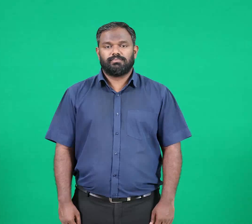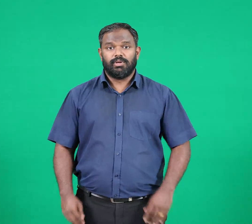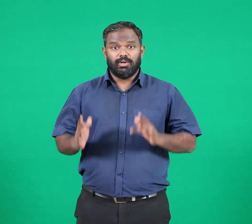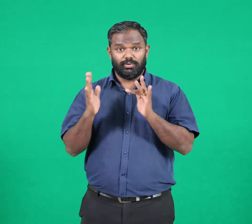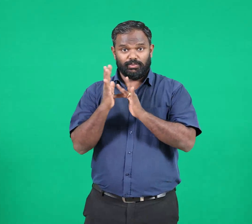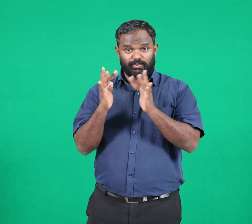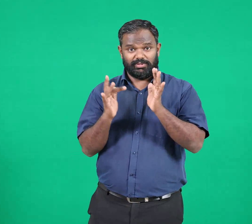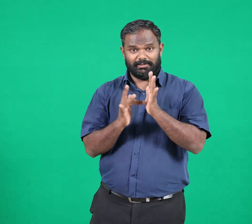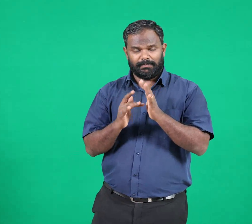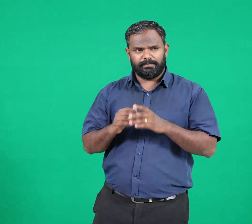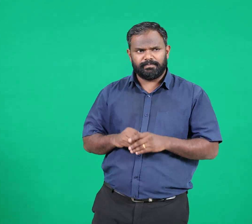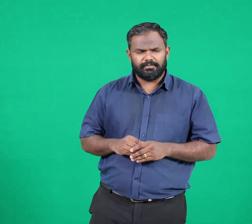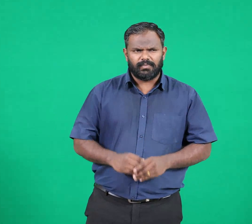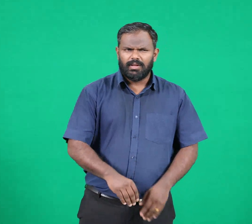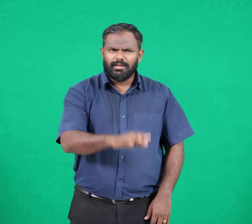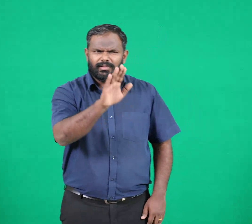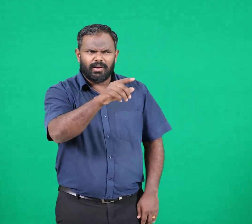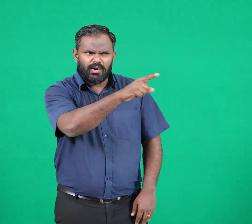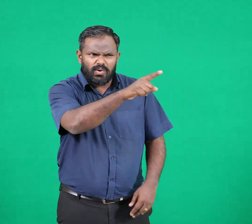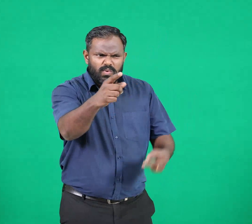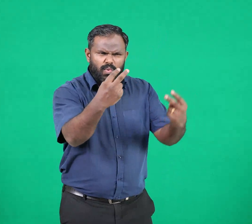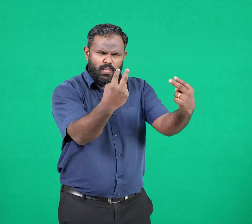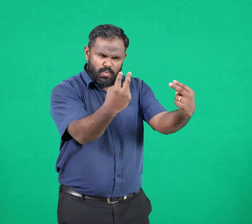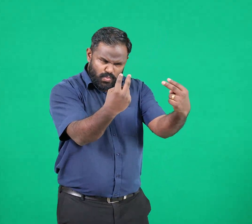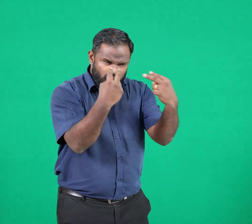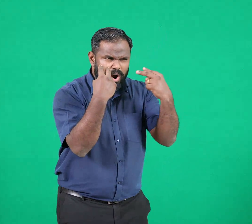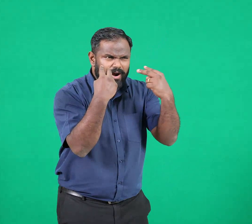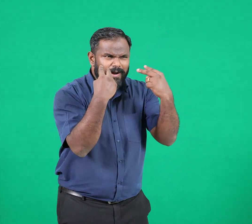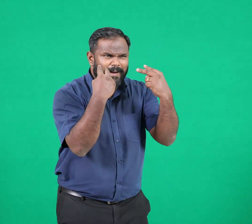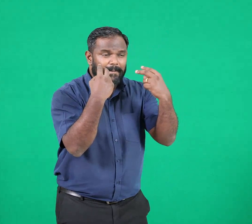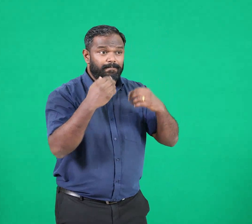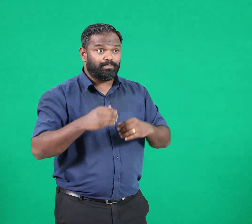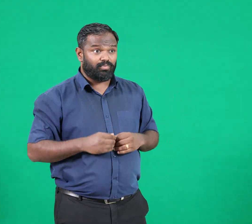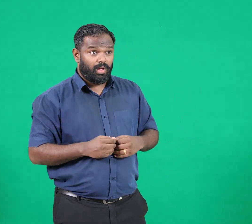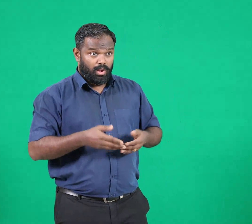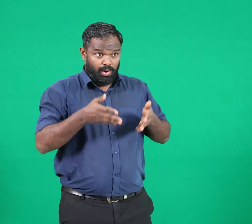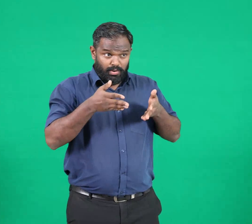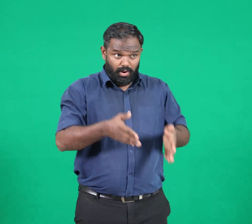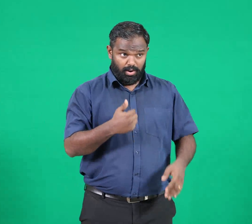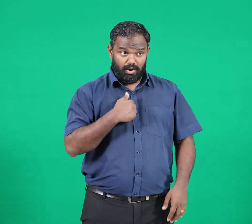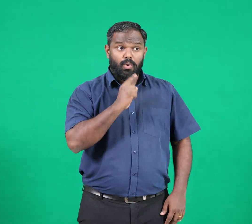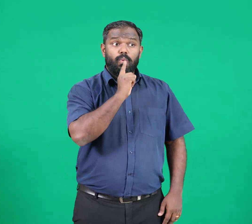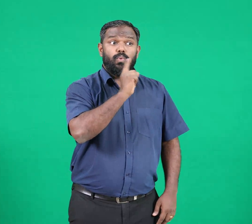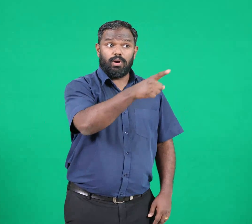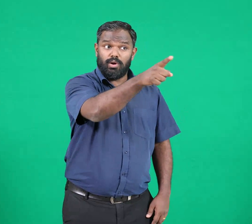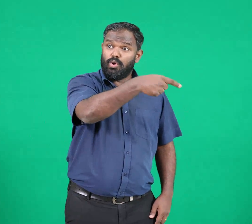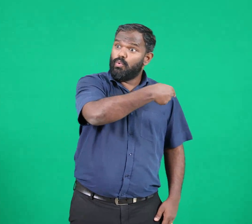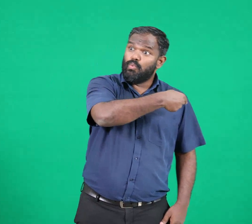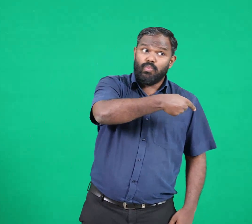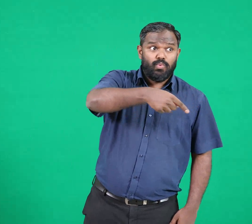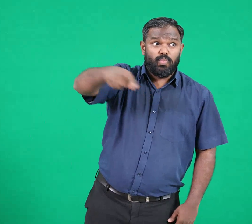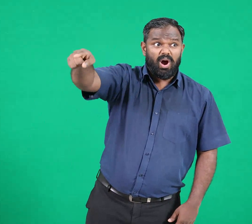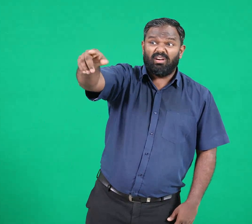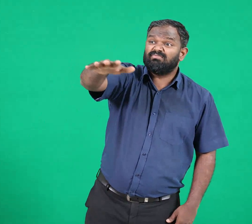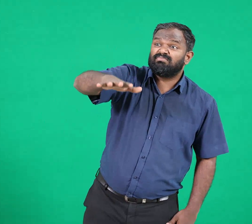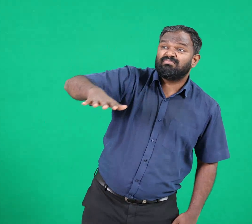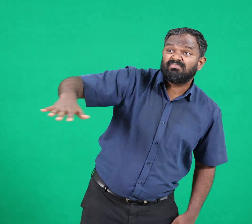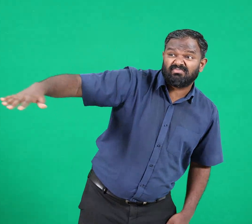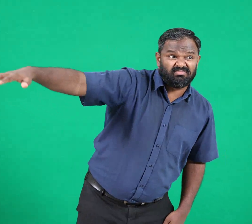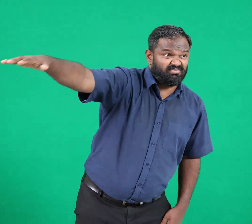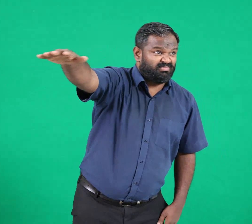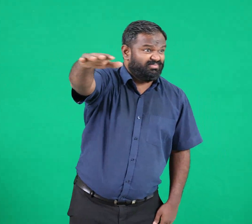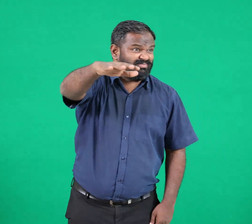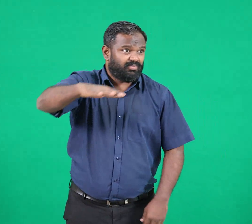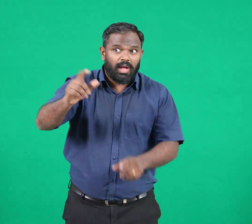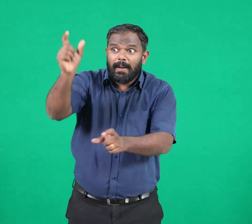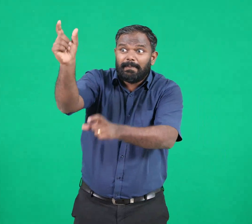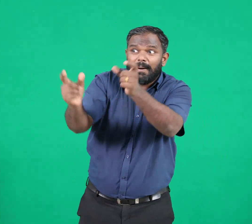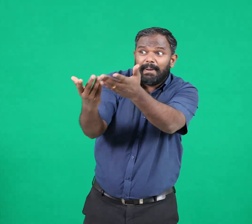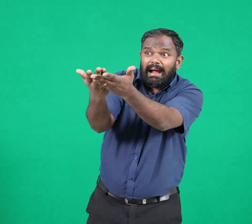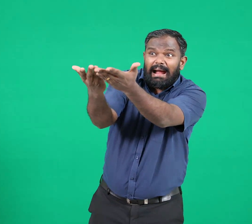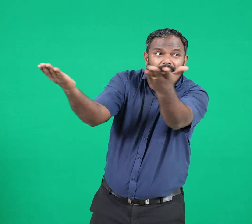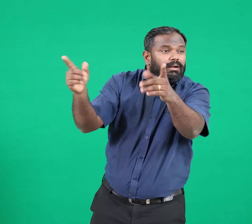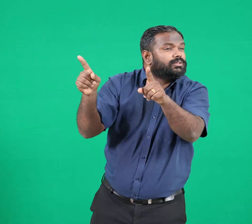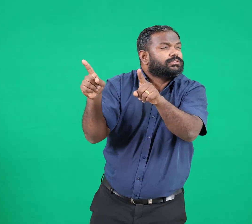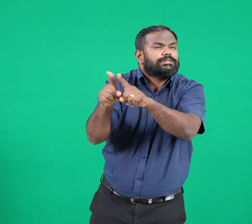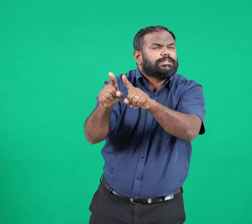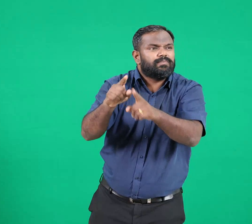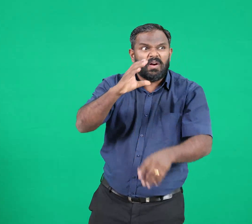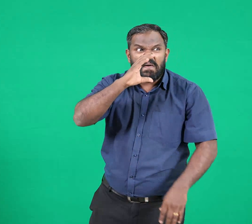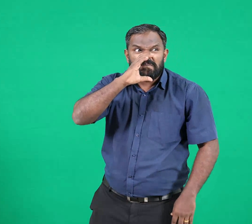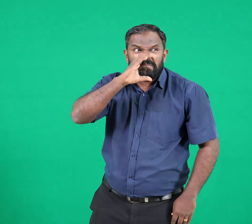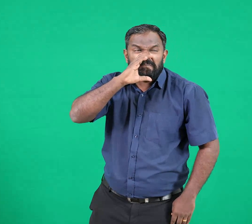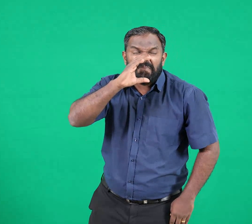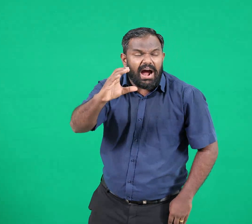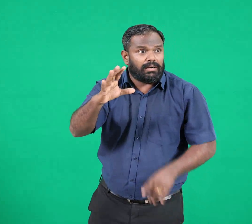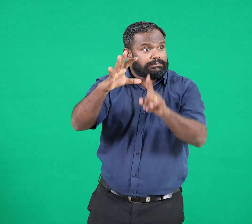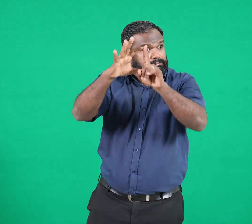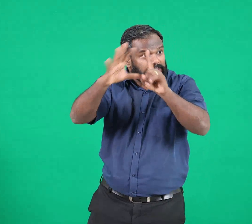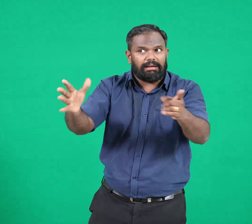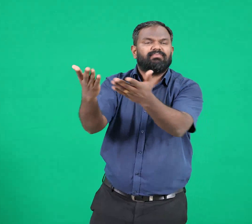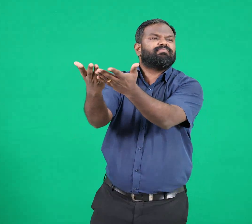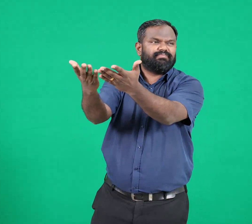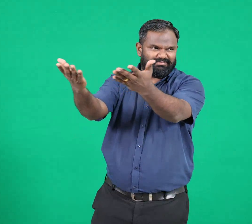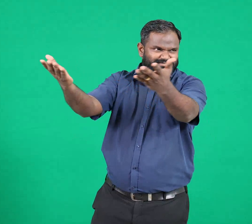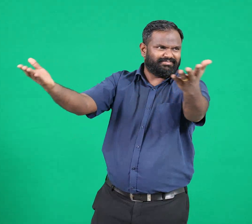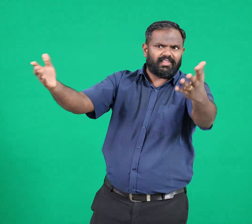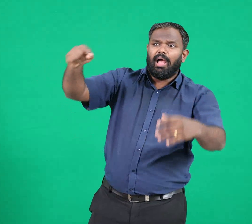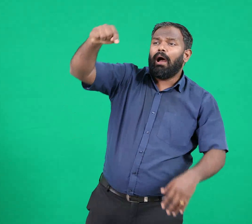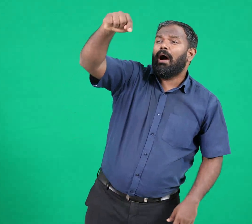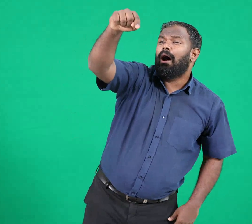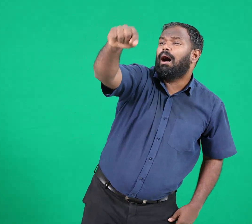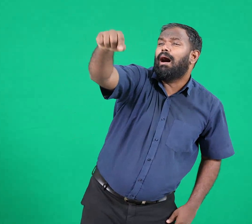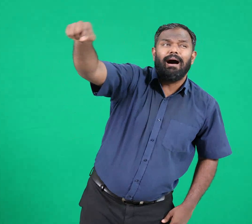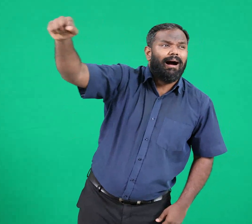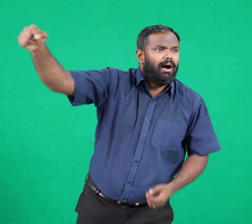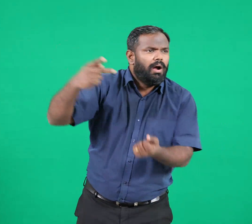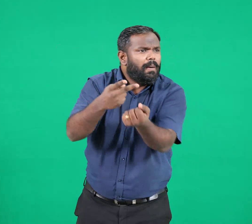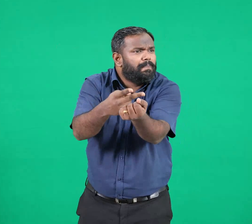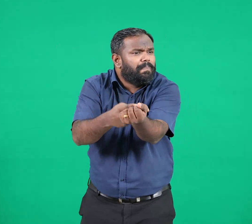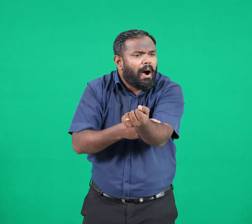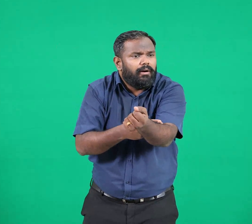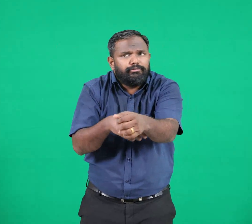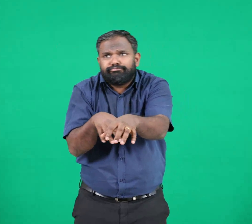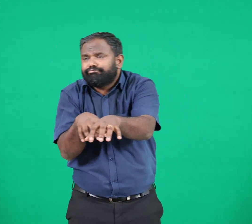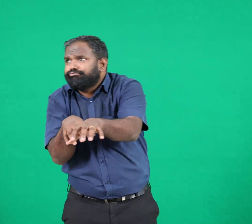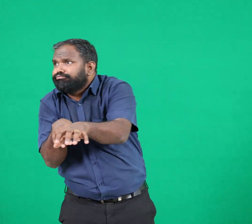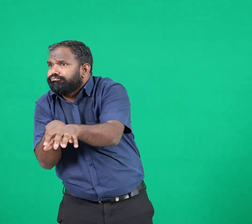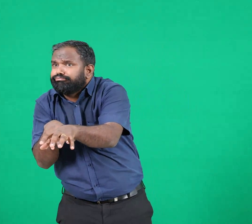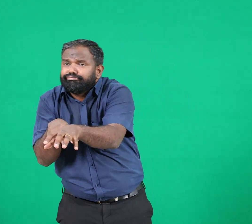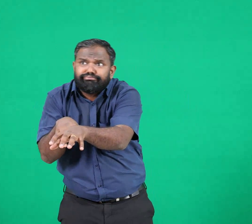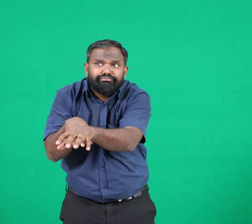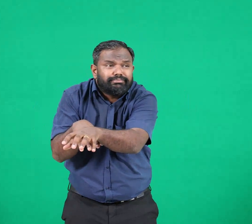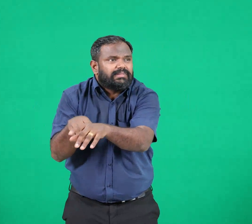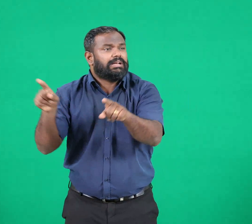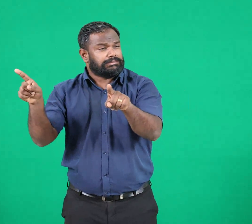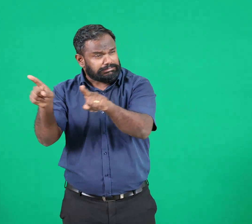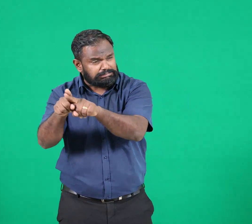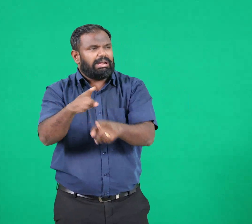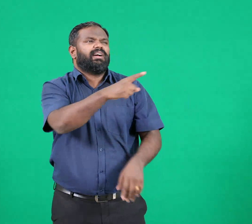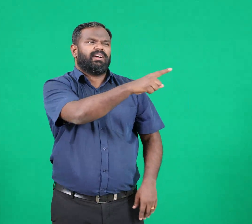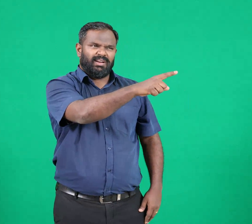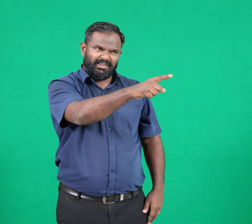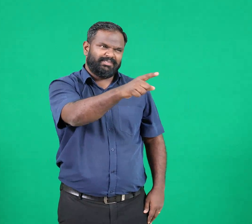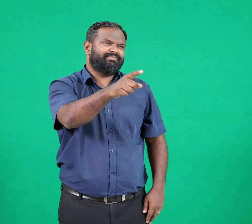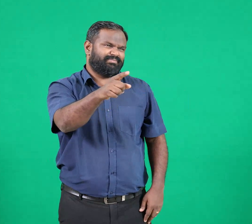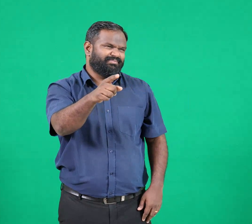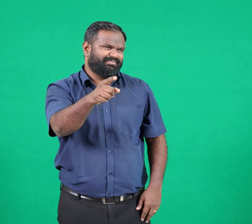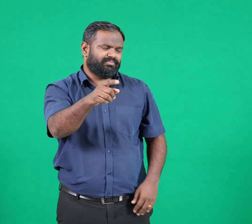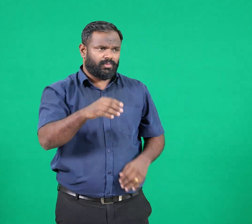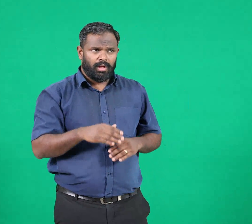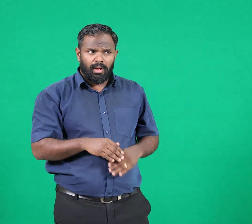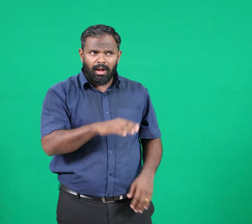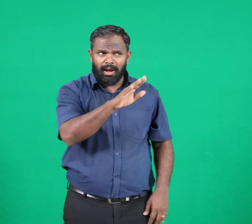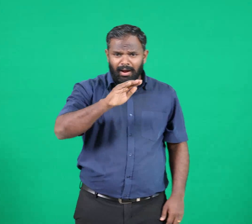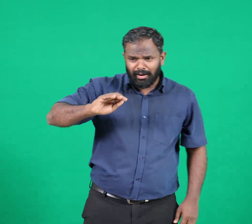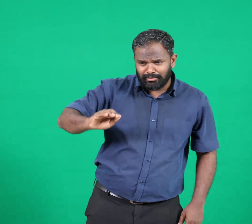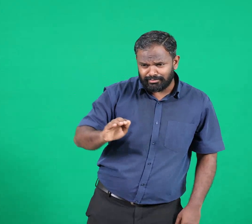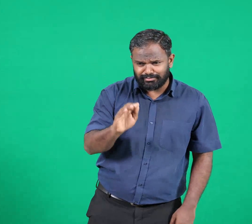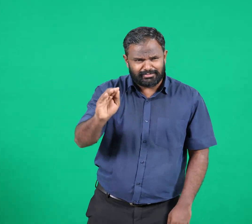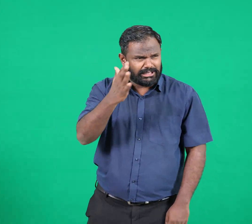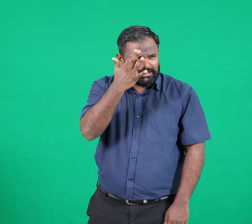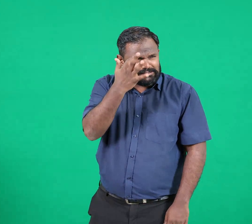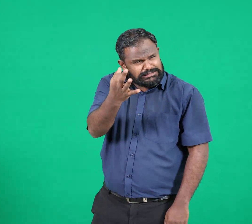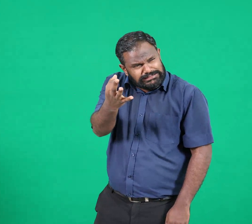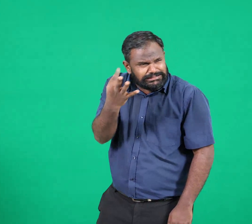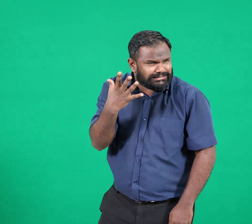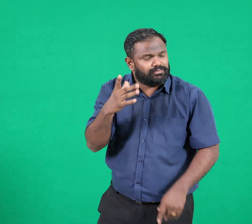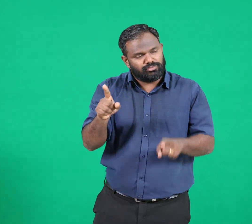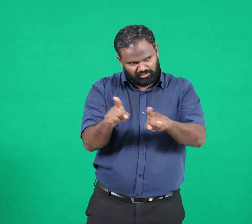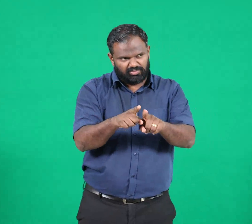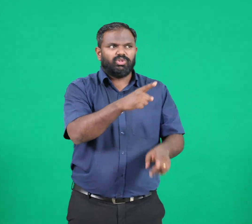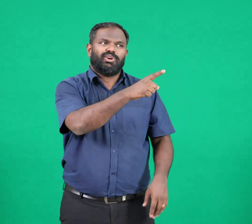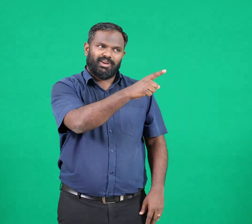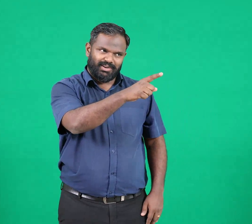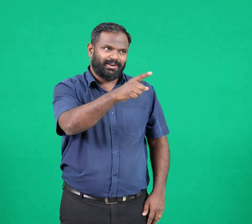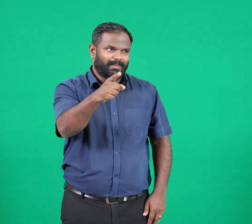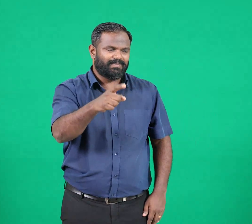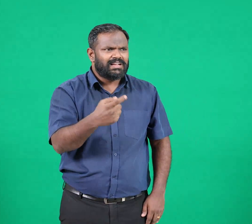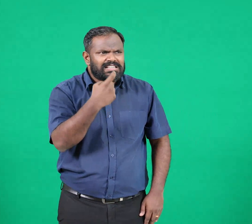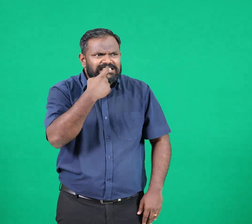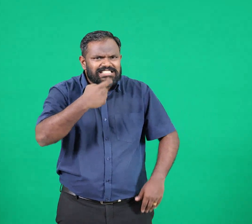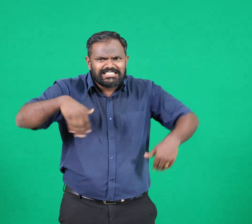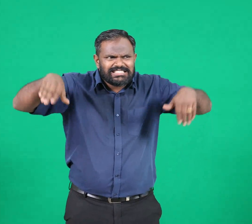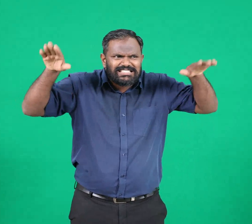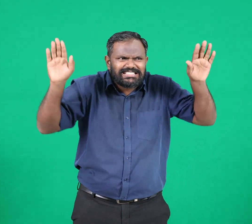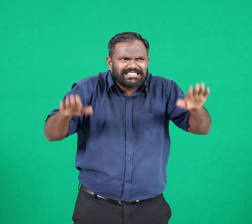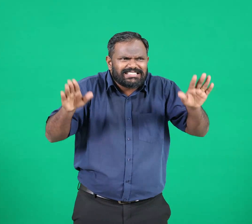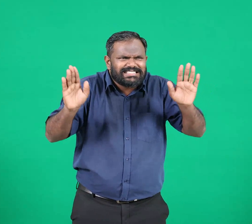Behold, I am sending you out like sheep among wolves; therefore be as shrewd as snakes and as innocent as doves.